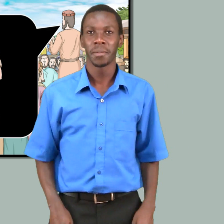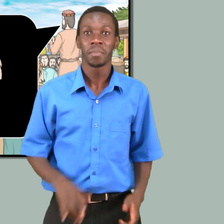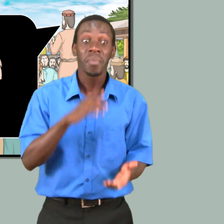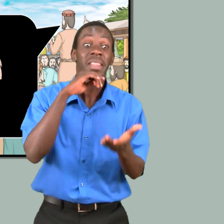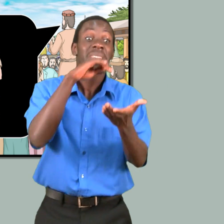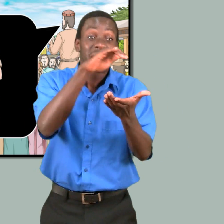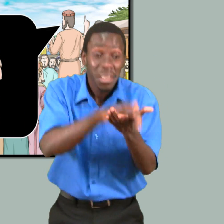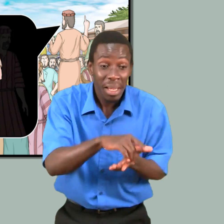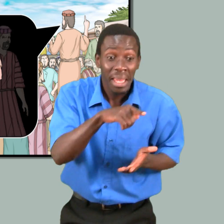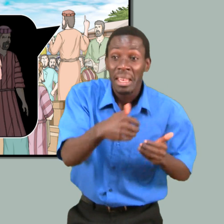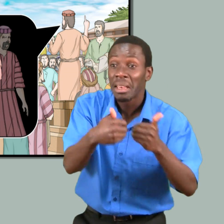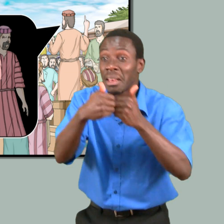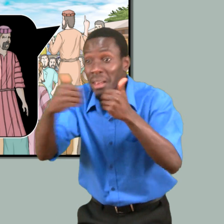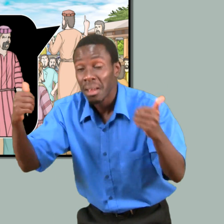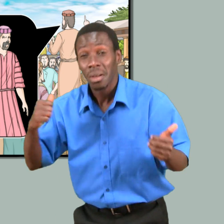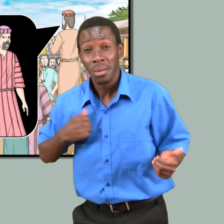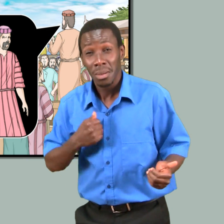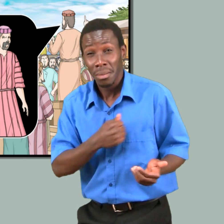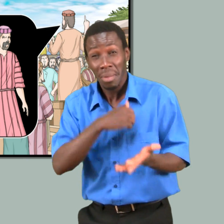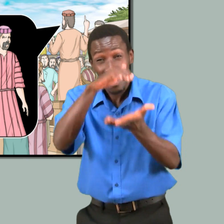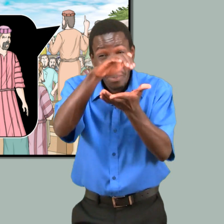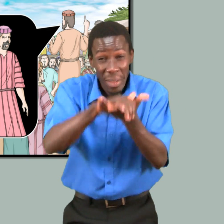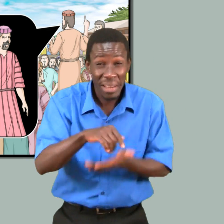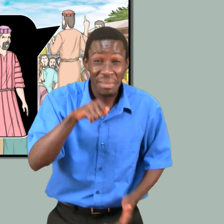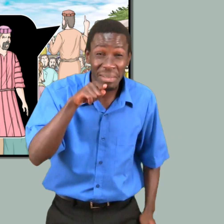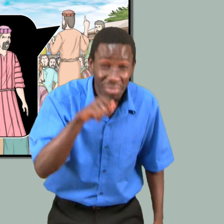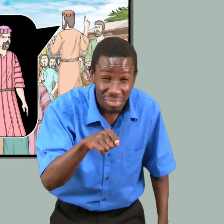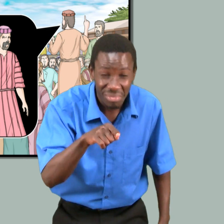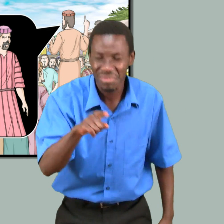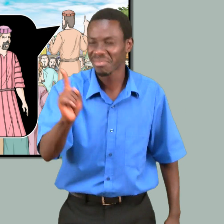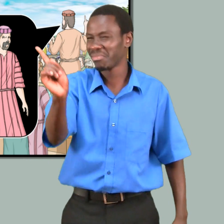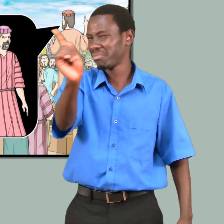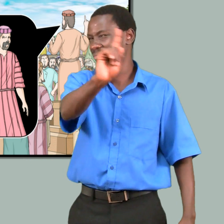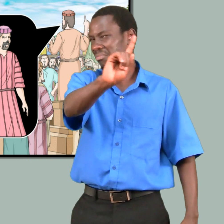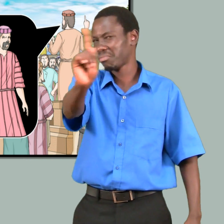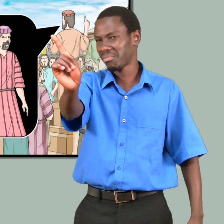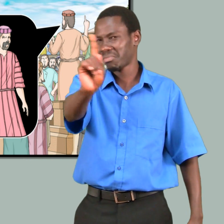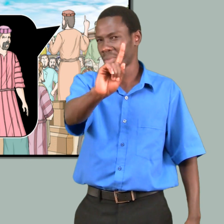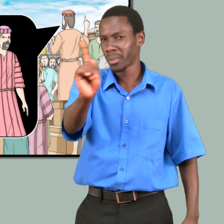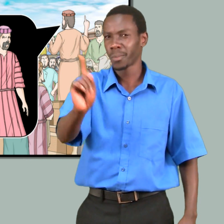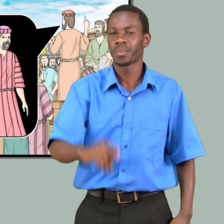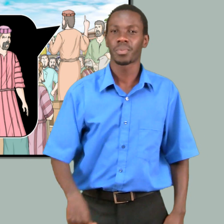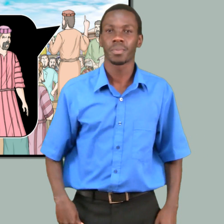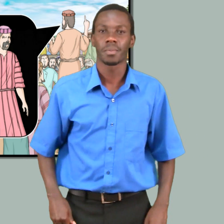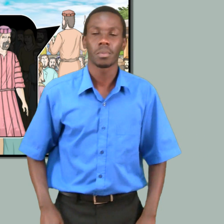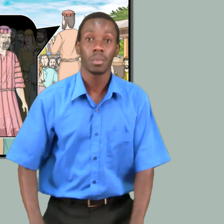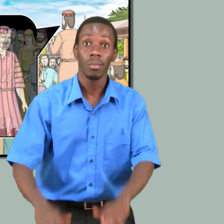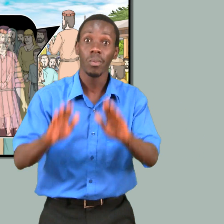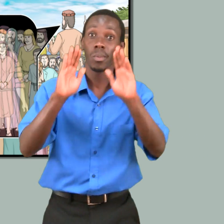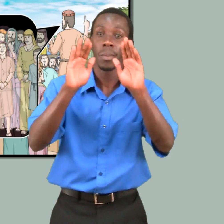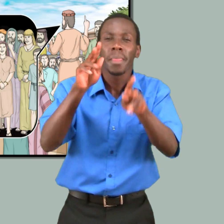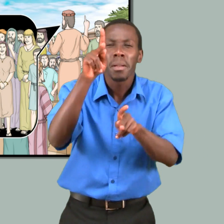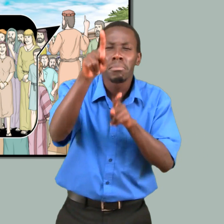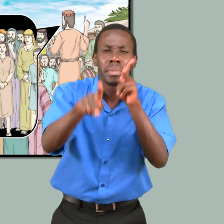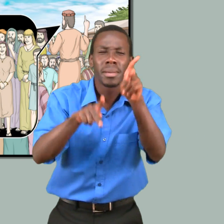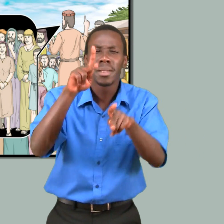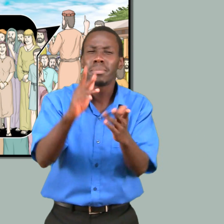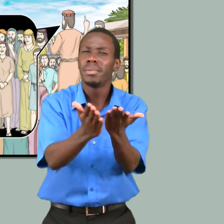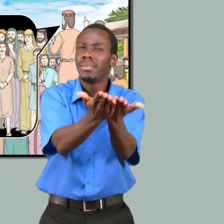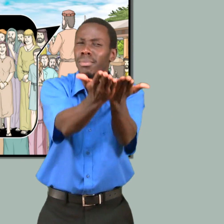And a husband must not divorce his wife.